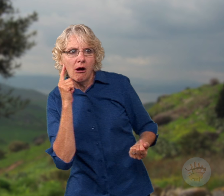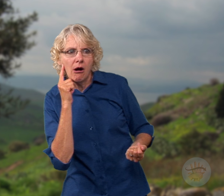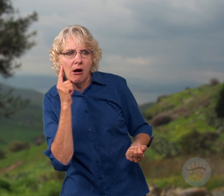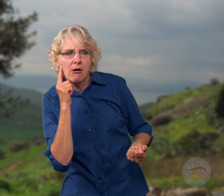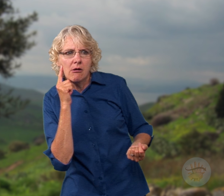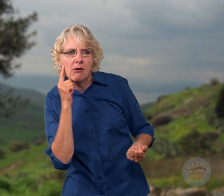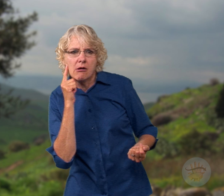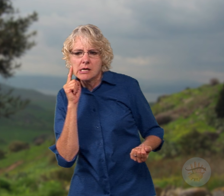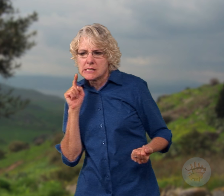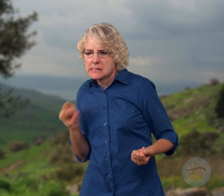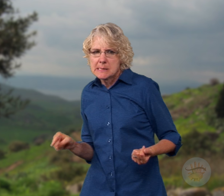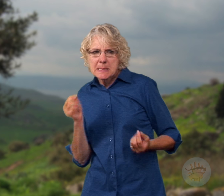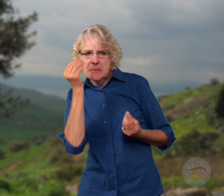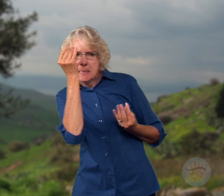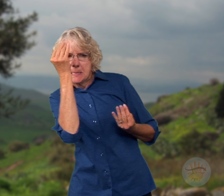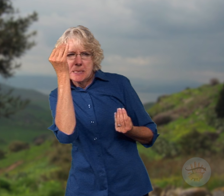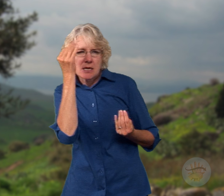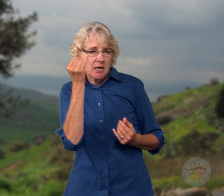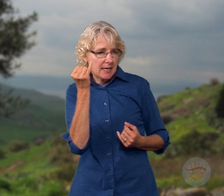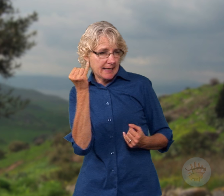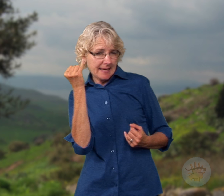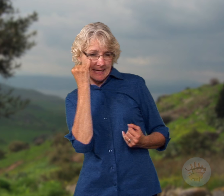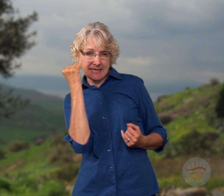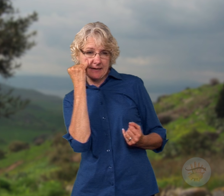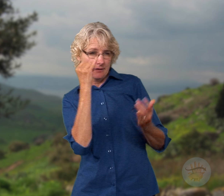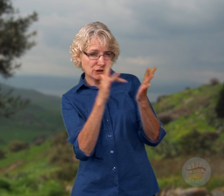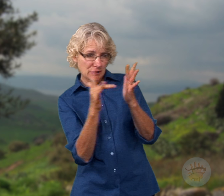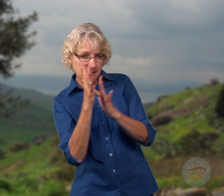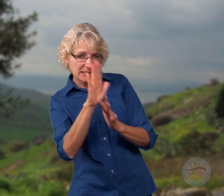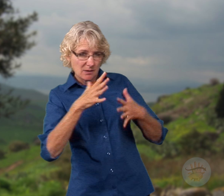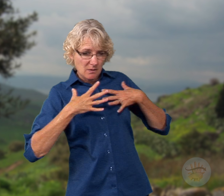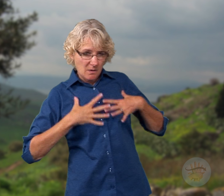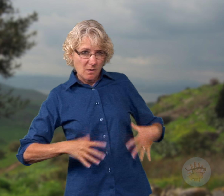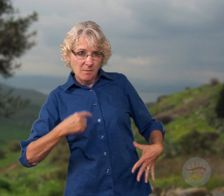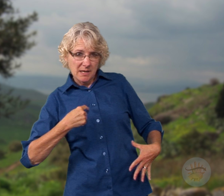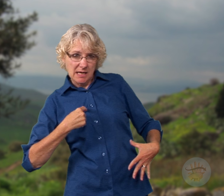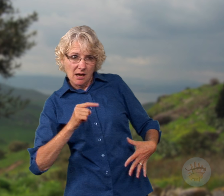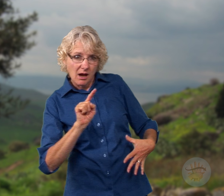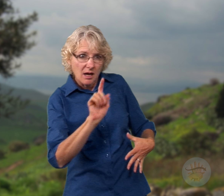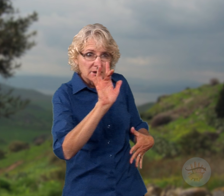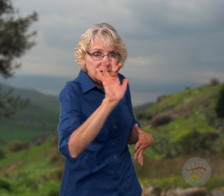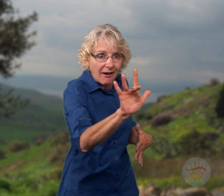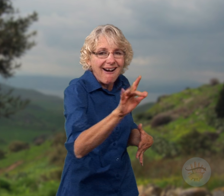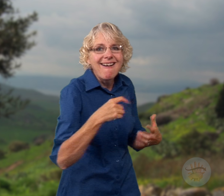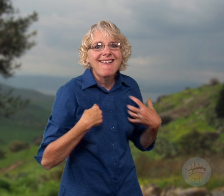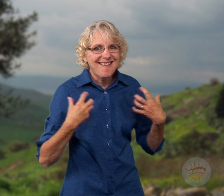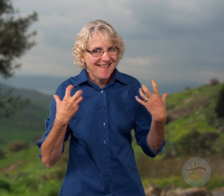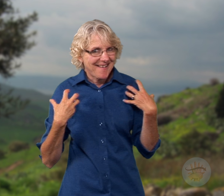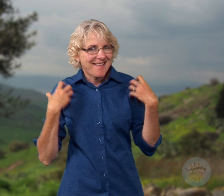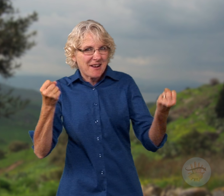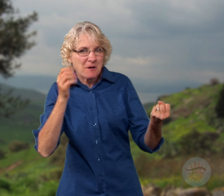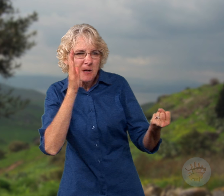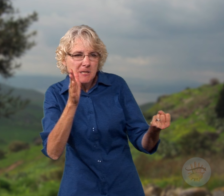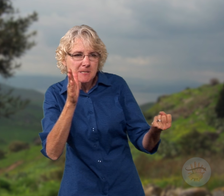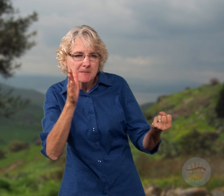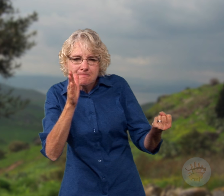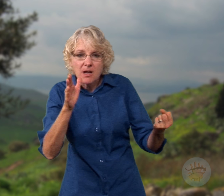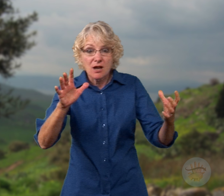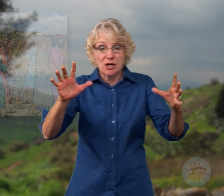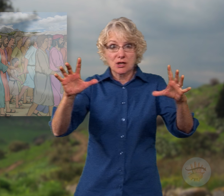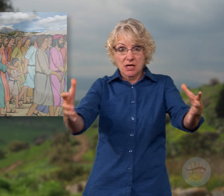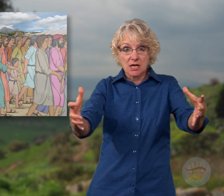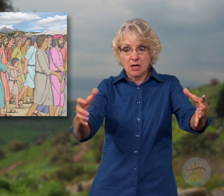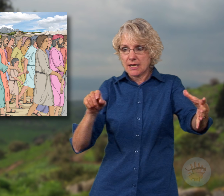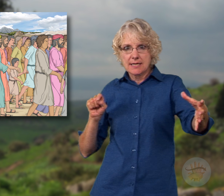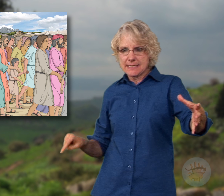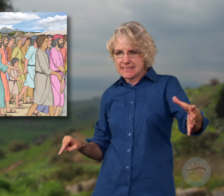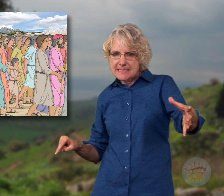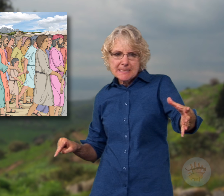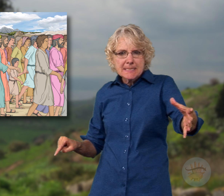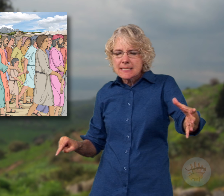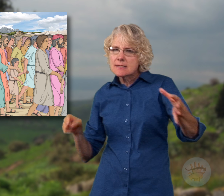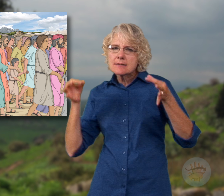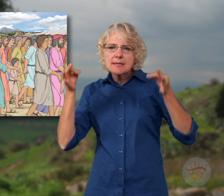Instead, her condition had only grown worse.